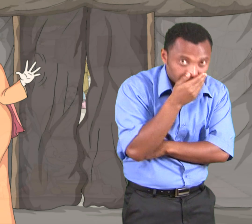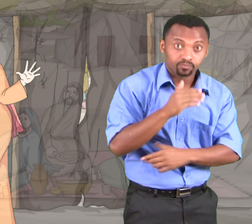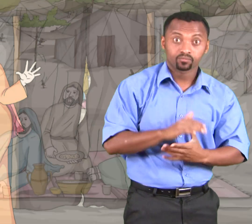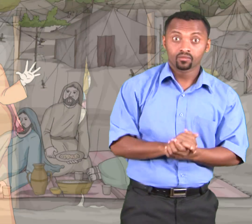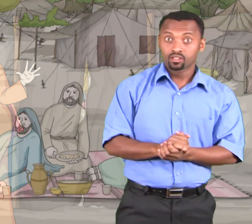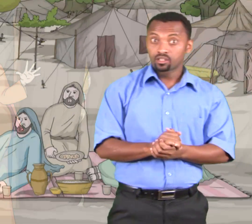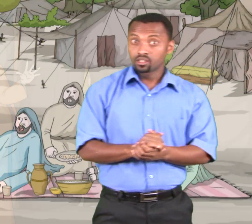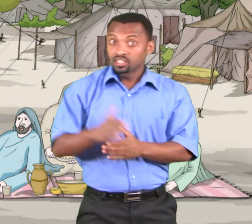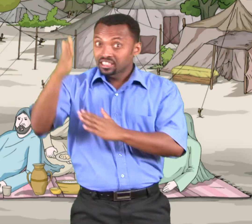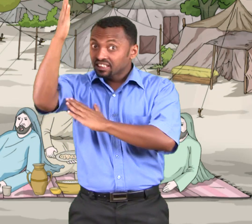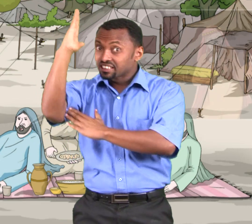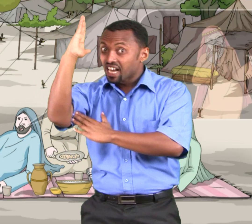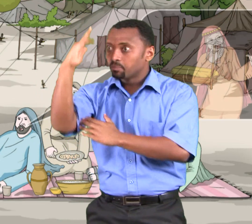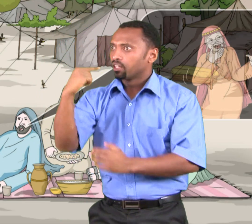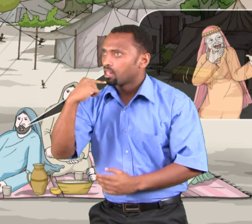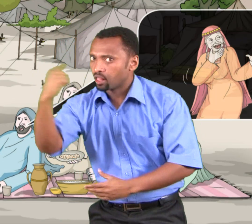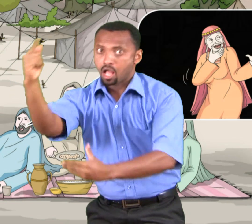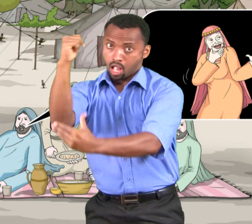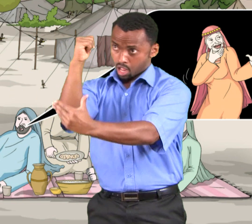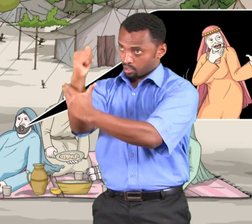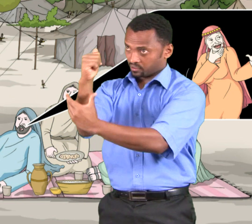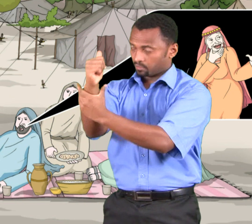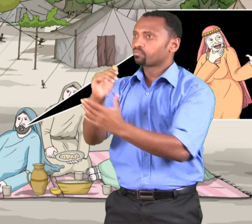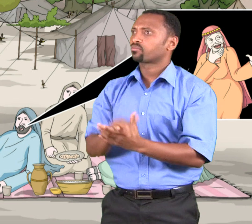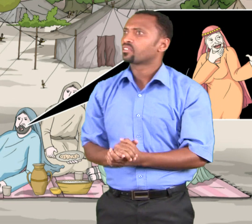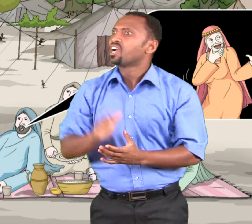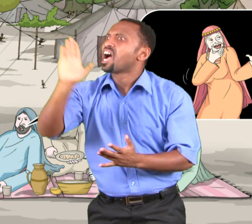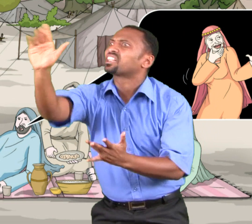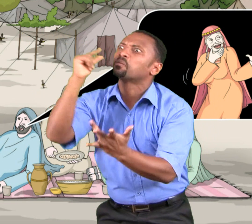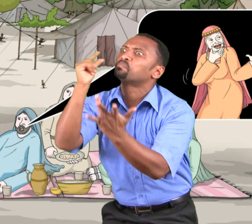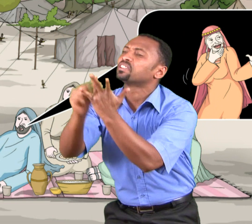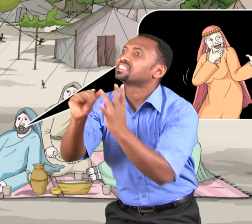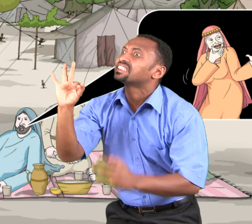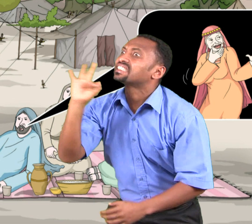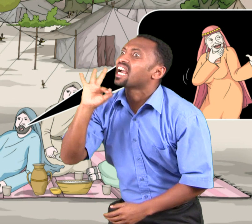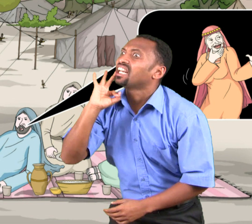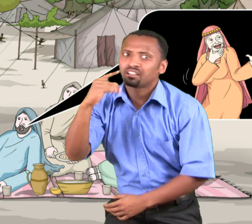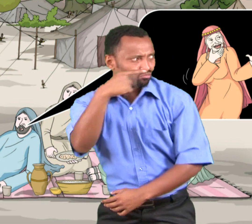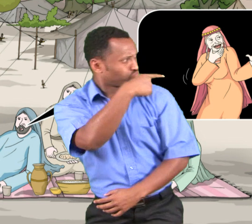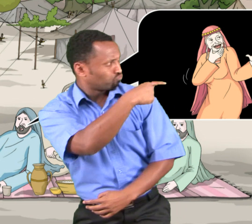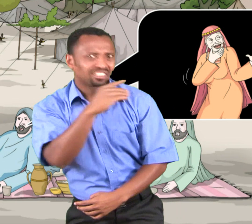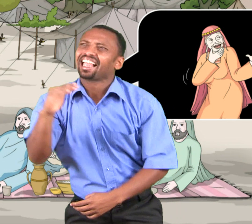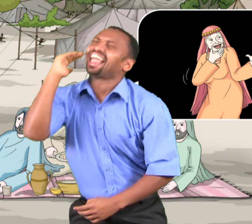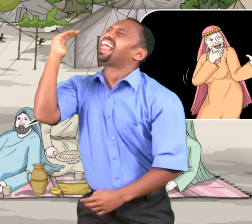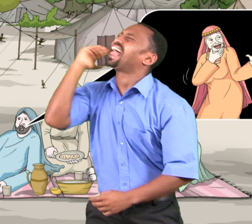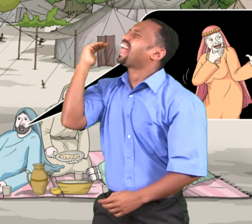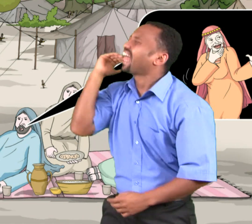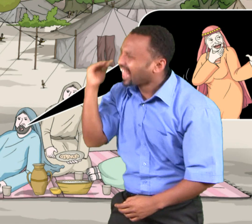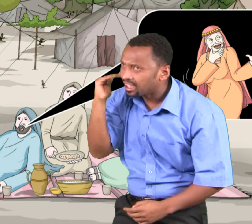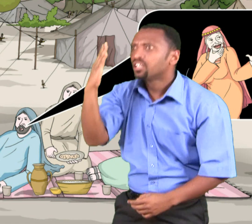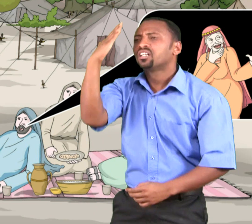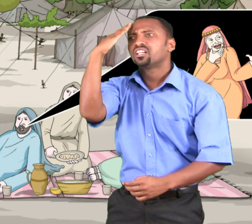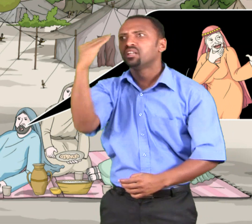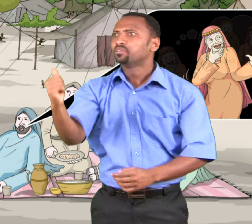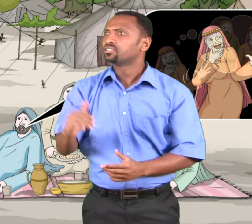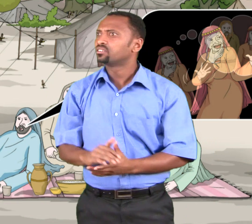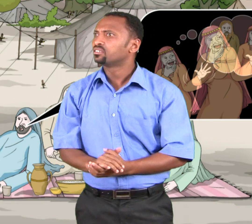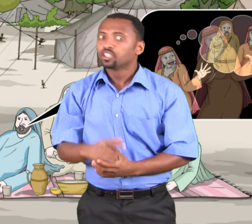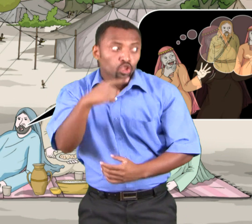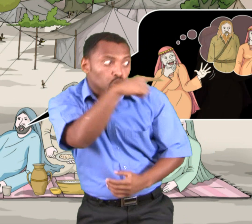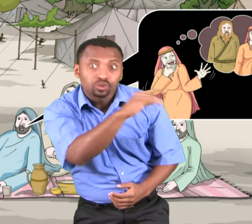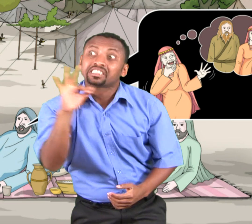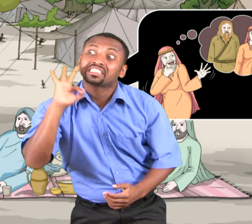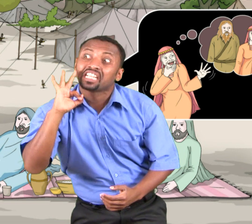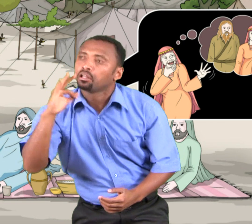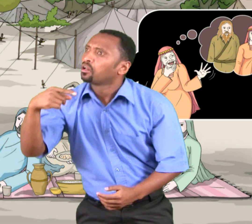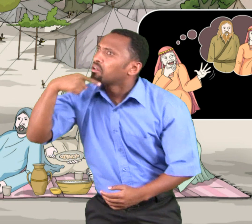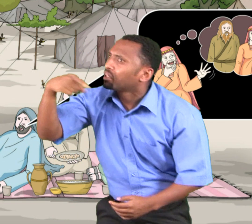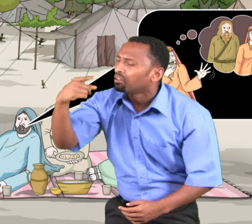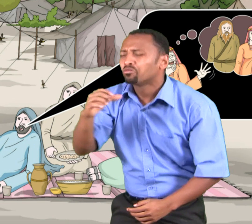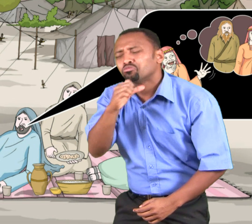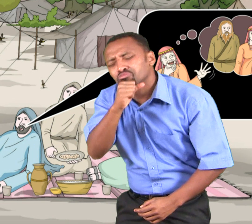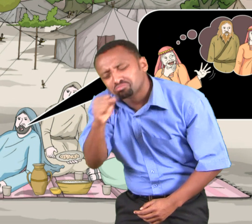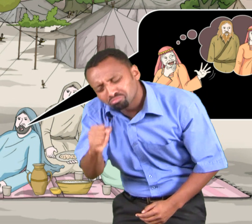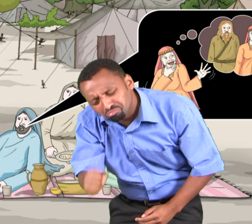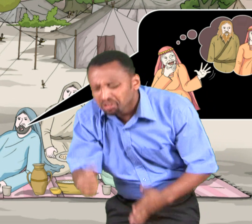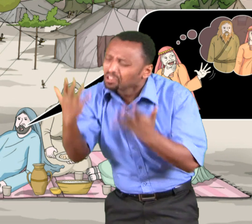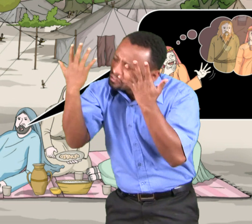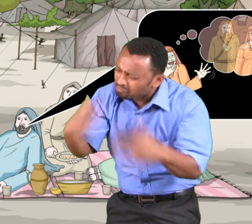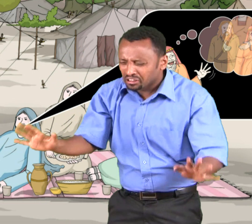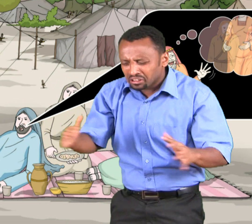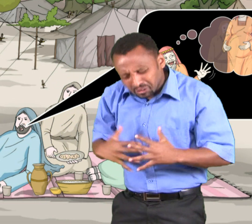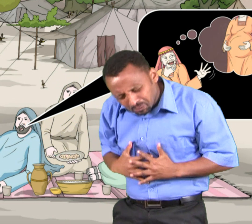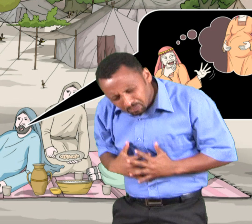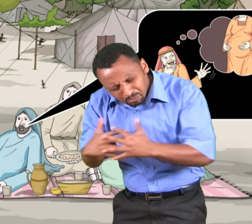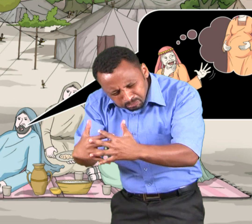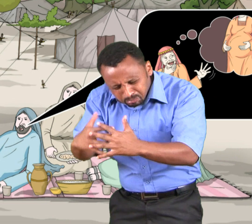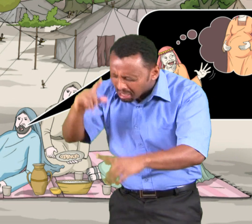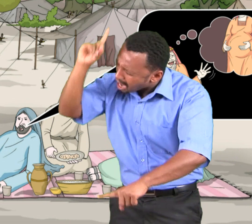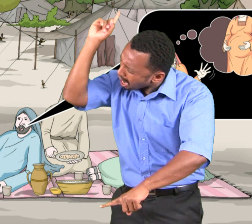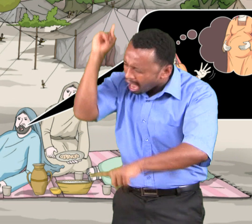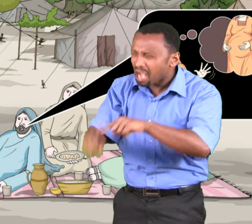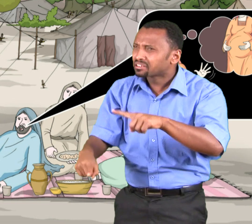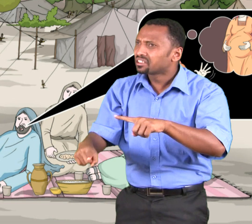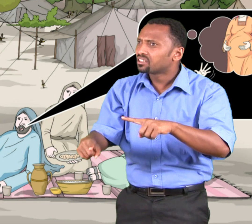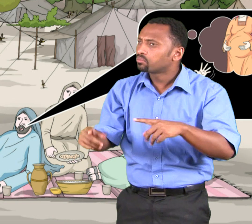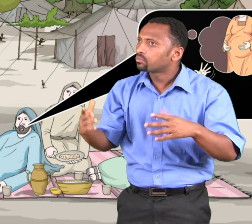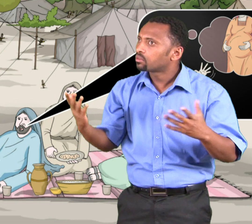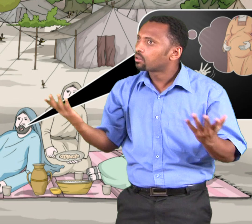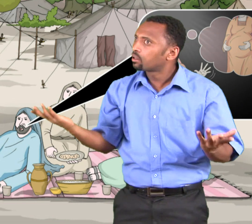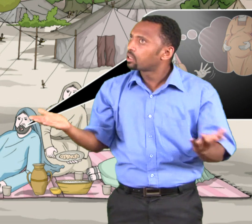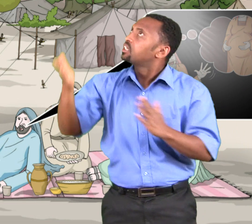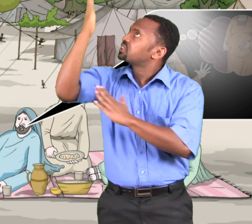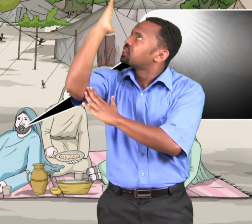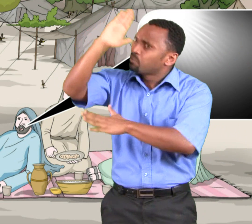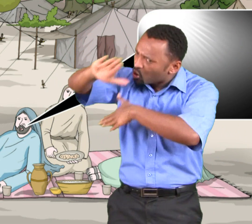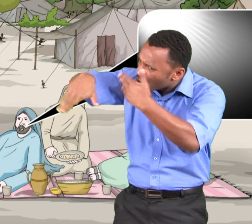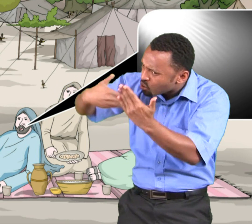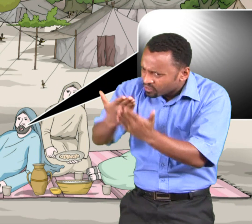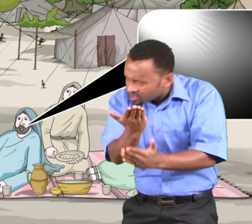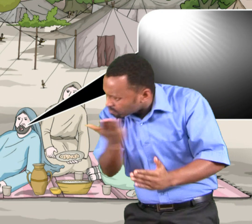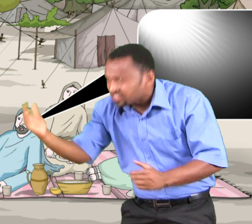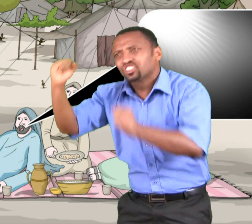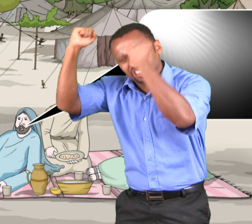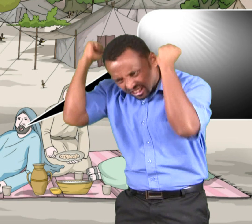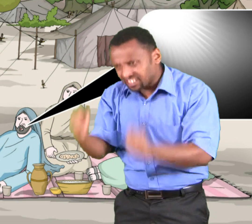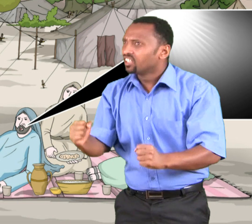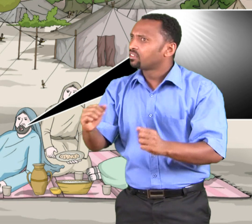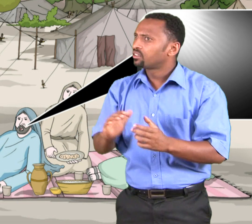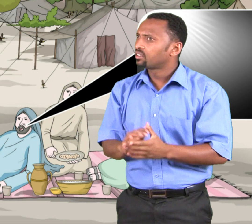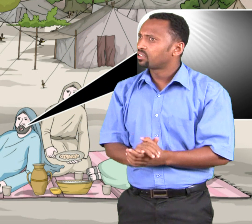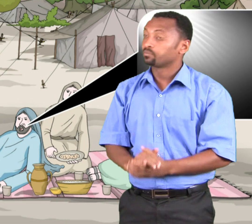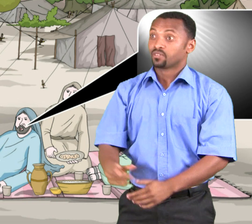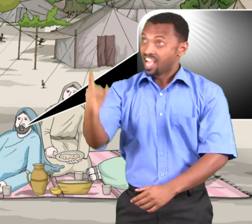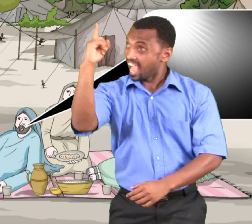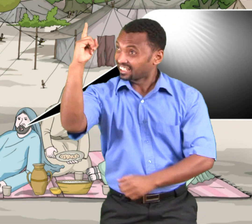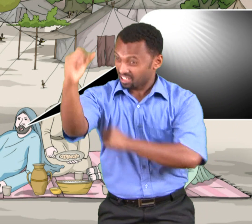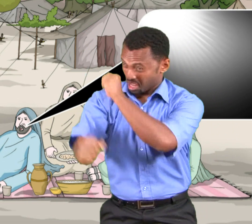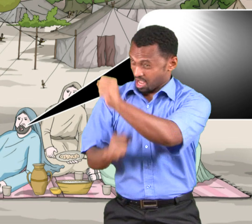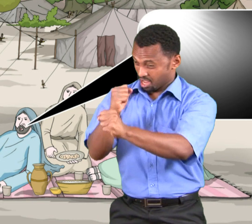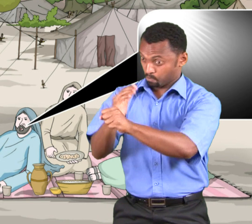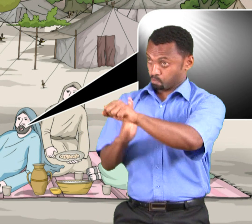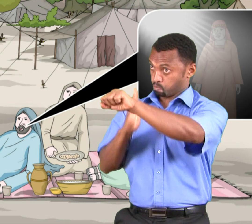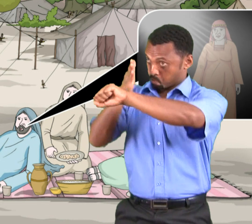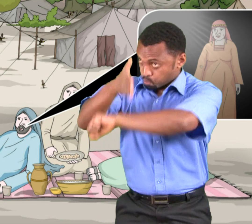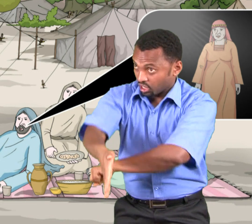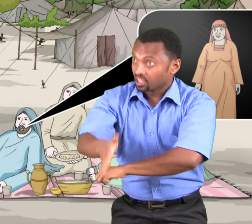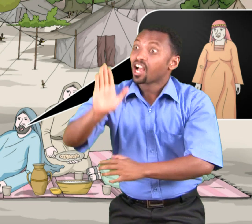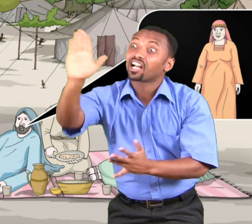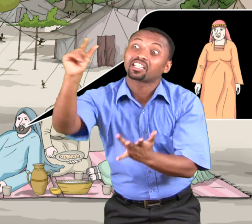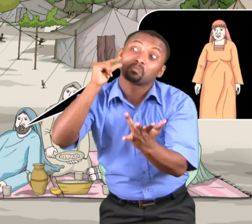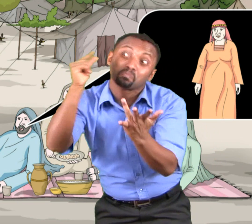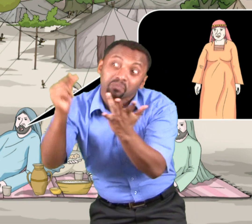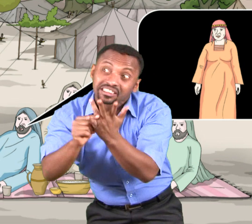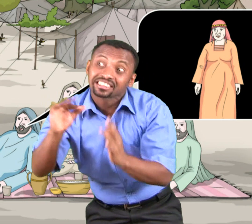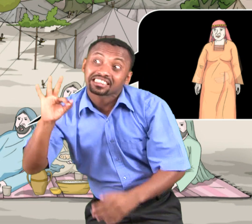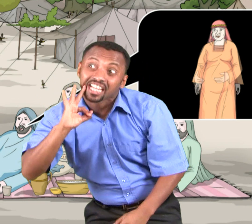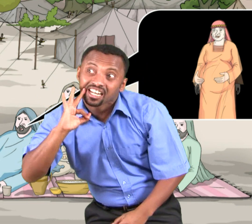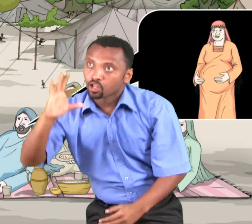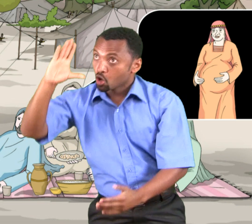And the LORD asked Abraham, “Why did Sarah laugh and say, ‘Can I really bear a child when I am old?’ Is anything too difficult for the LORD?